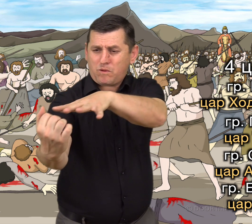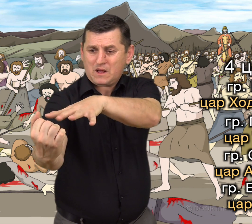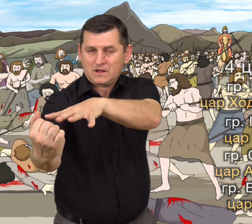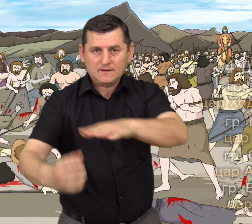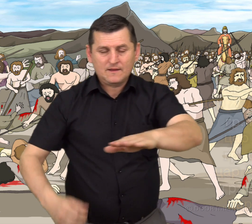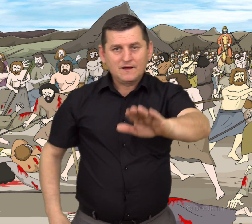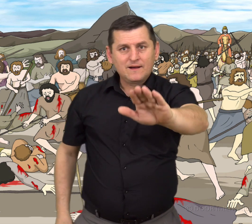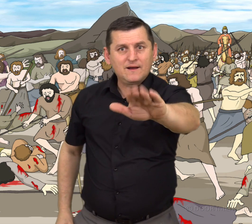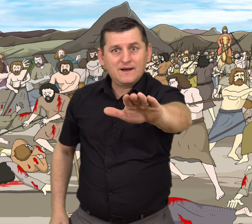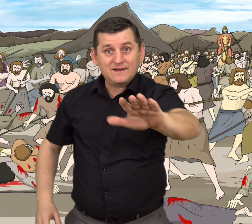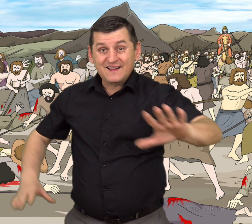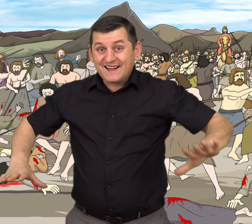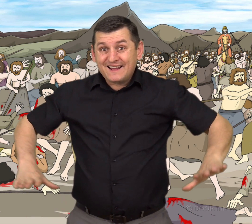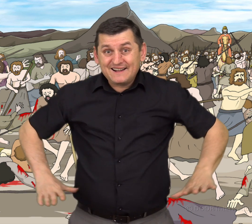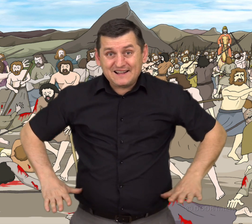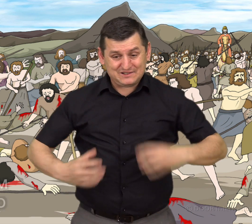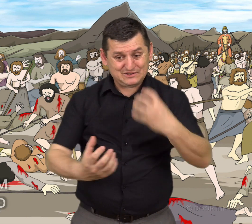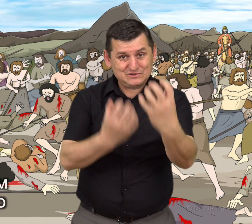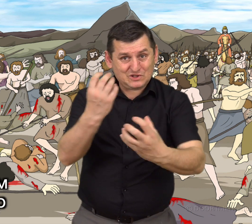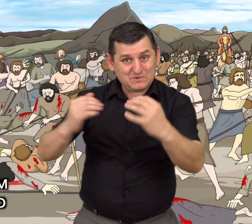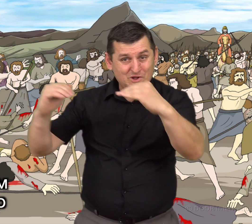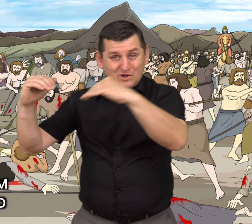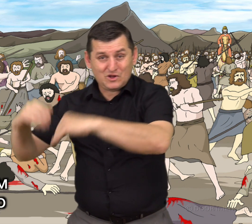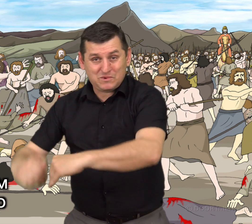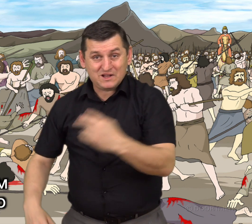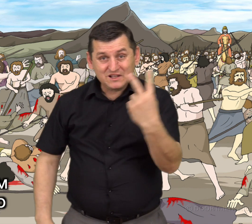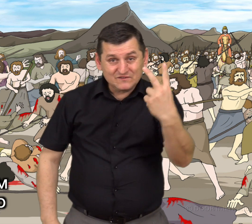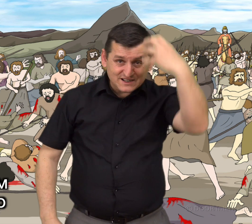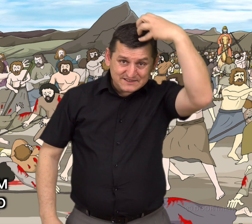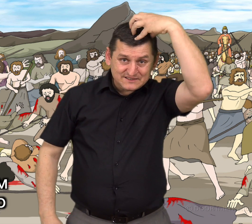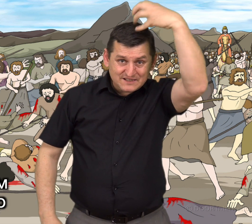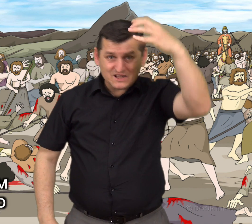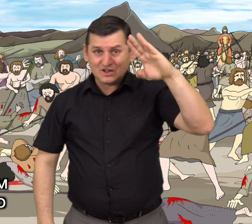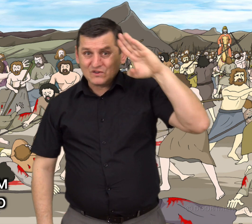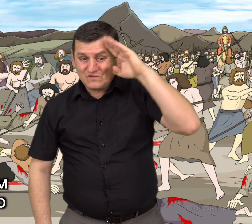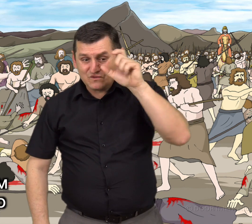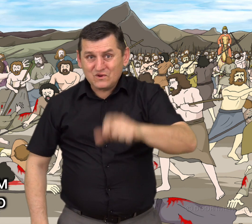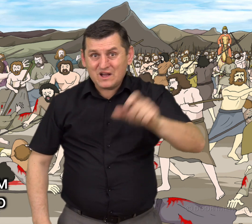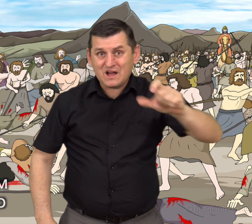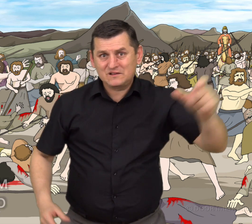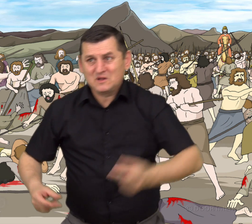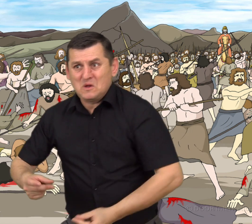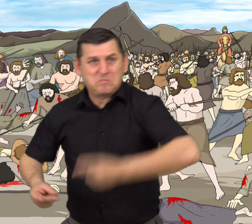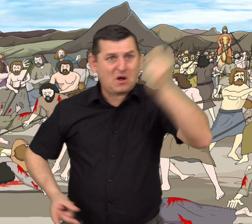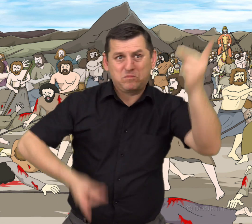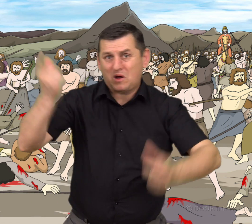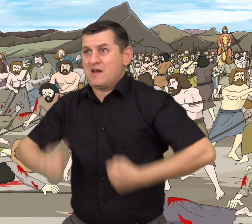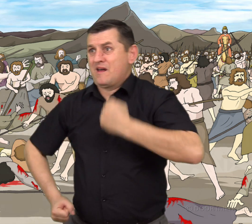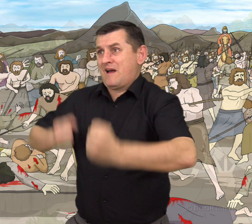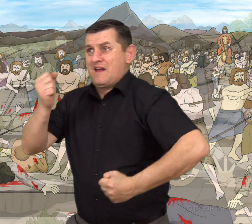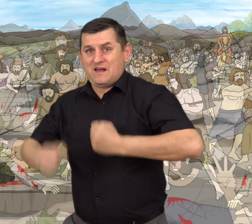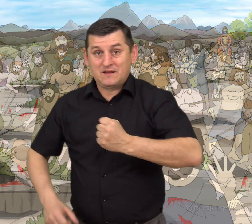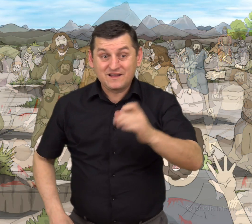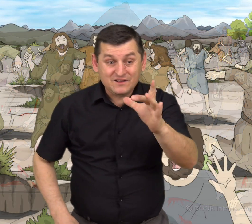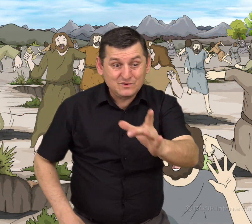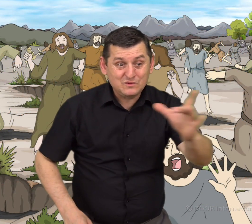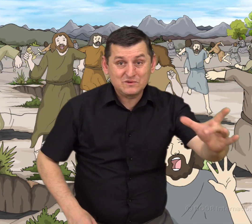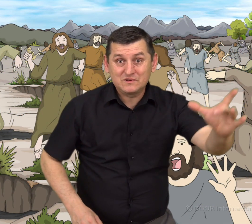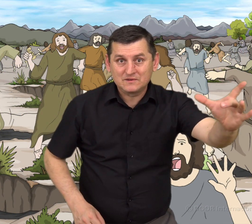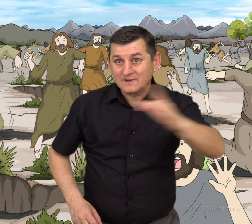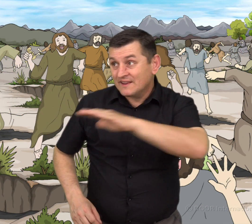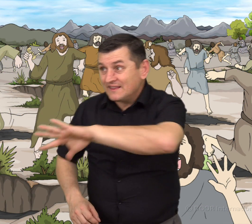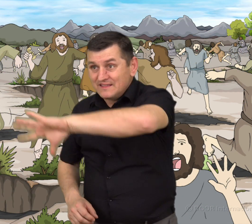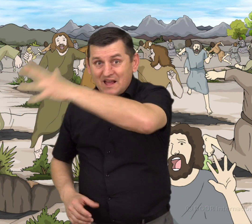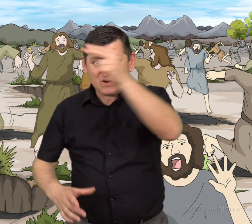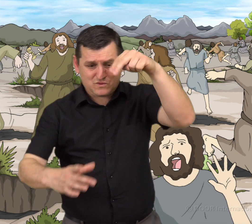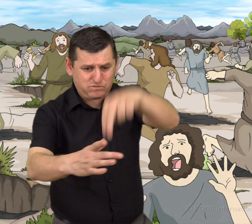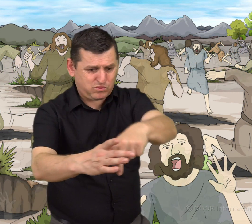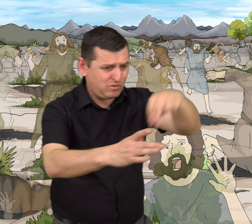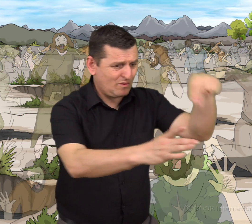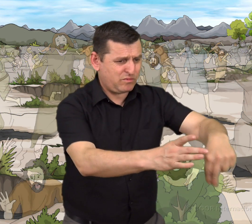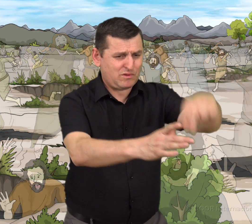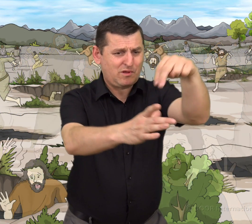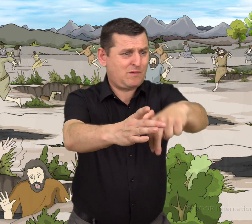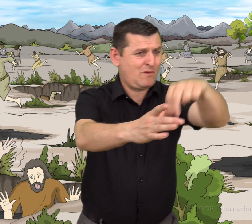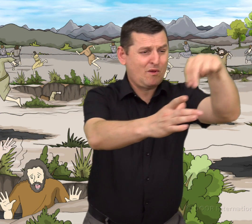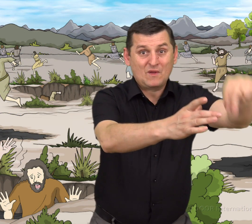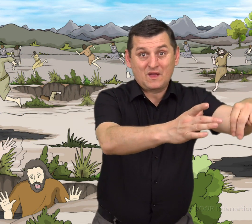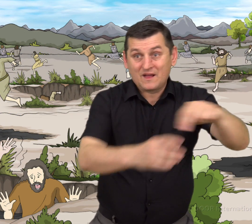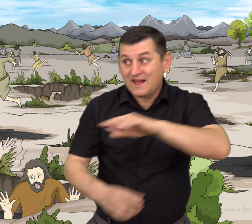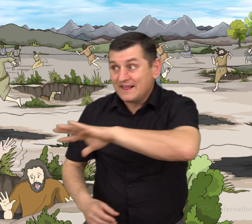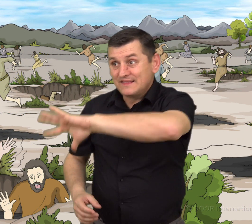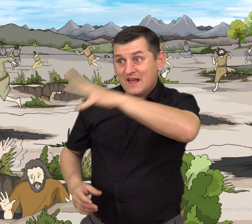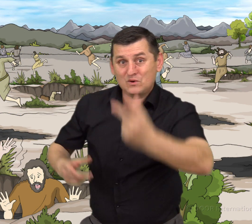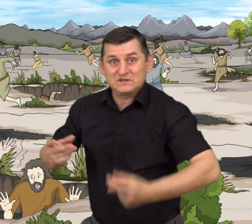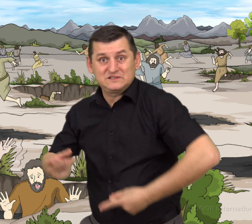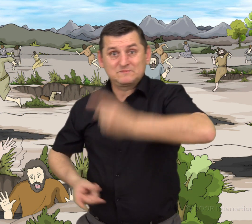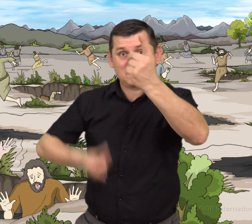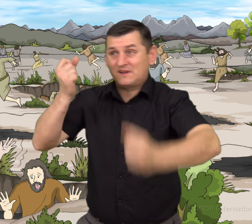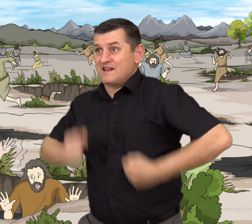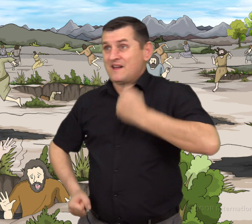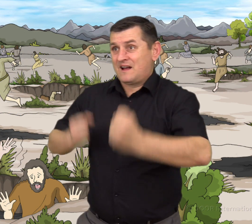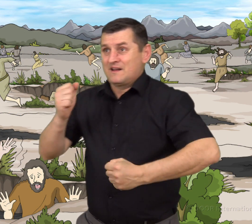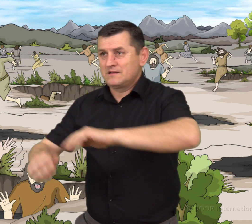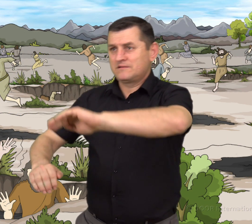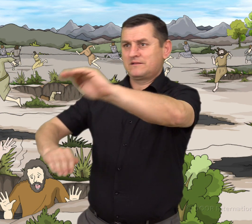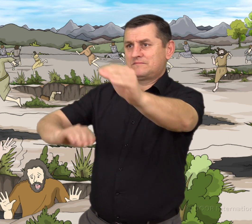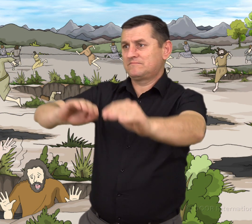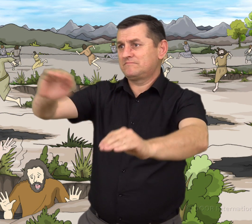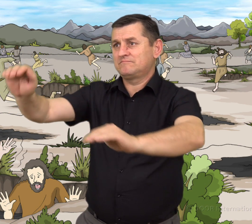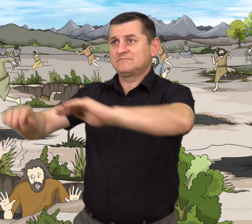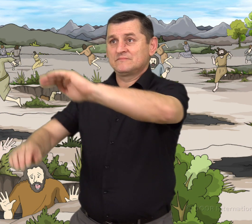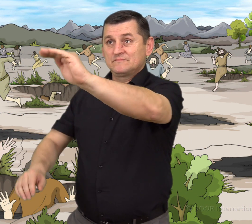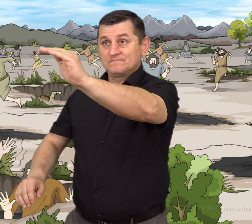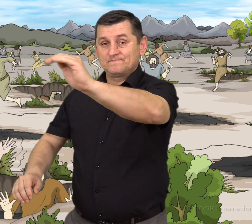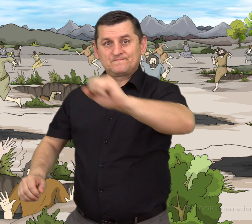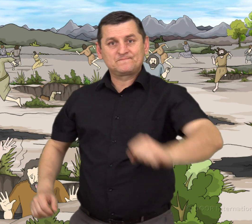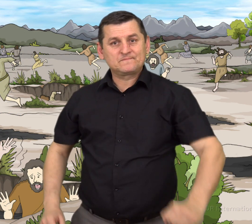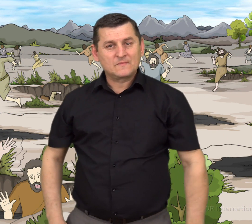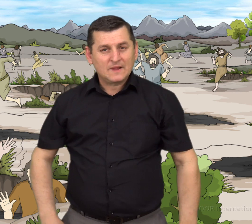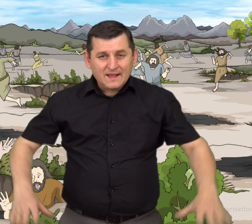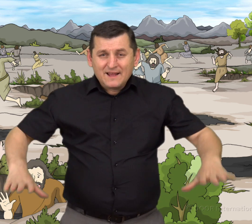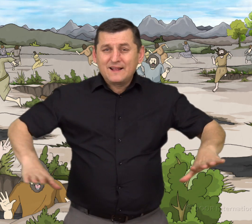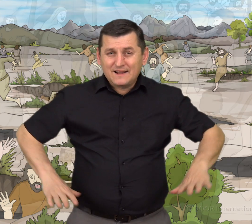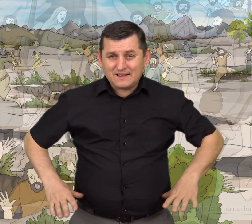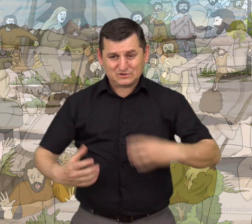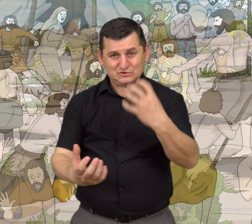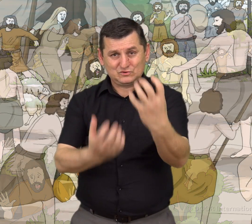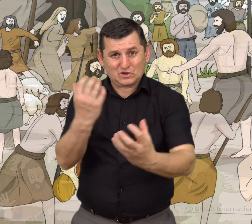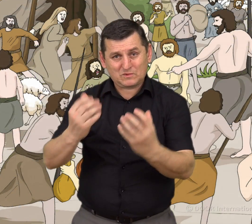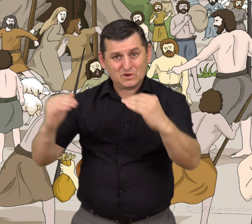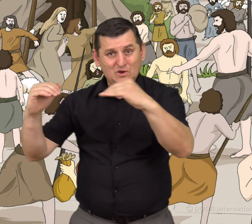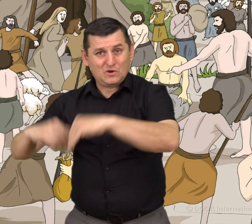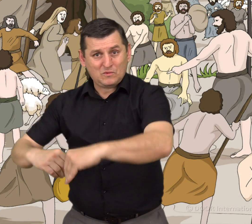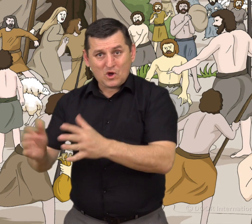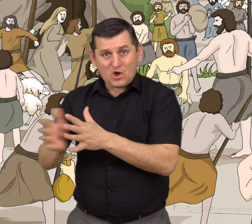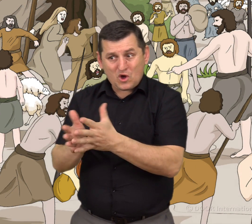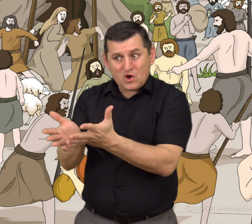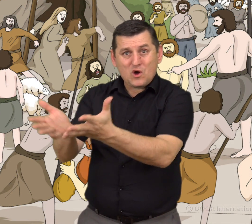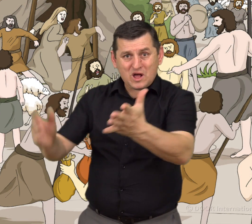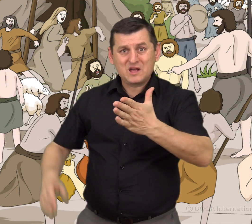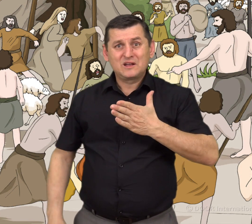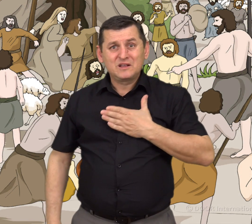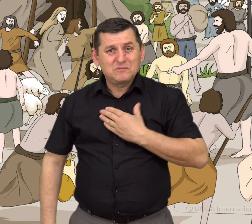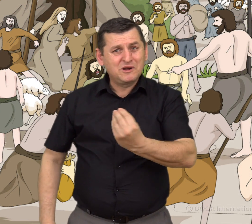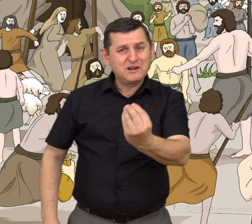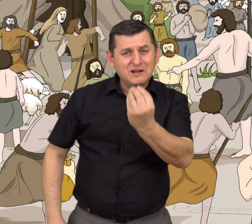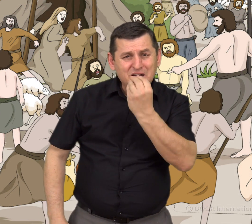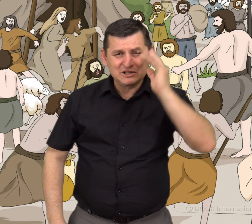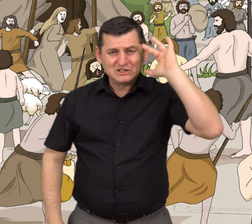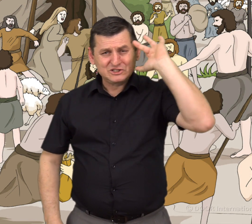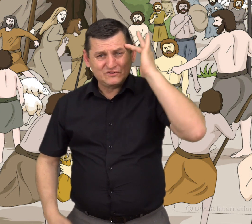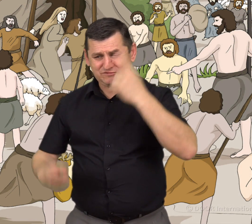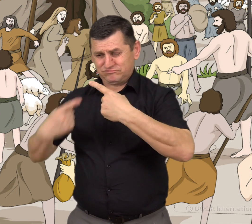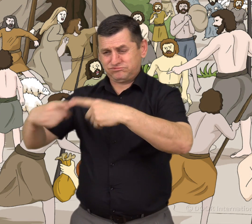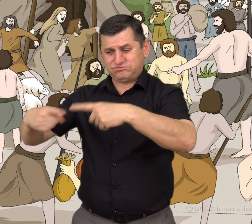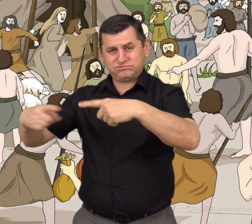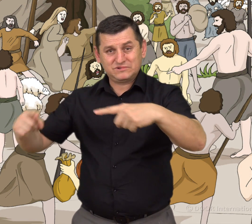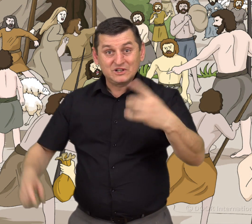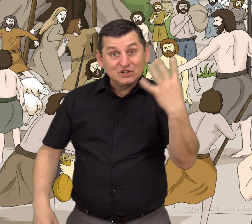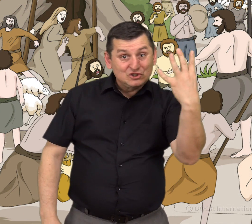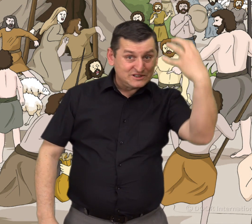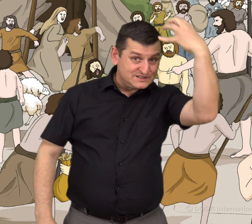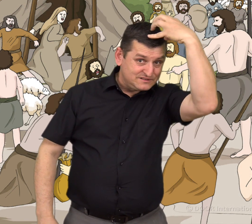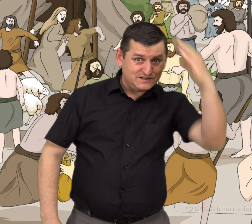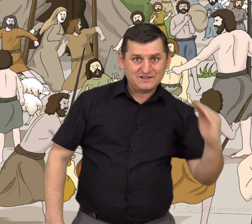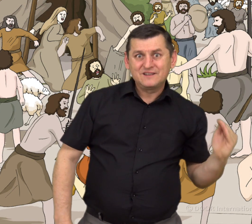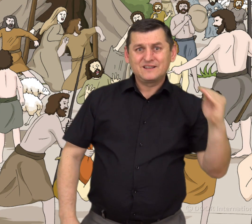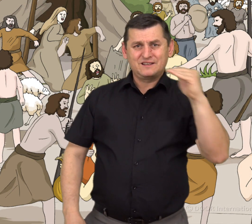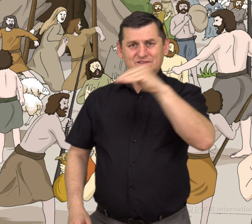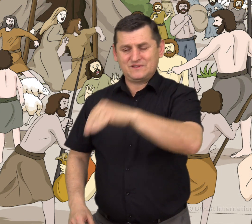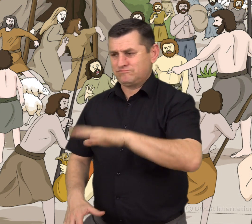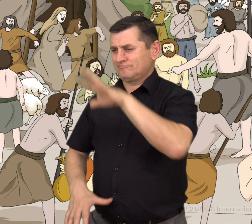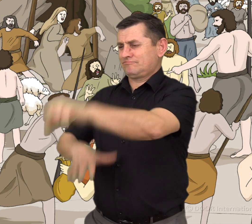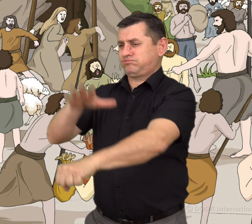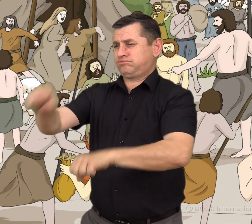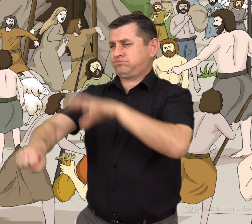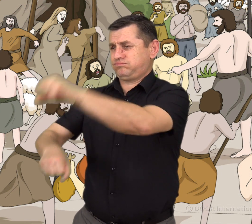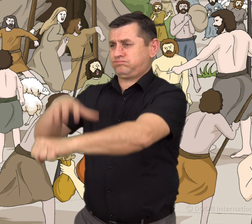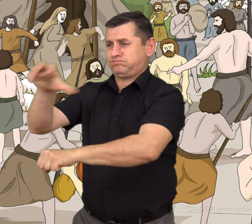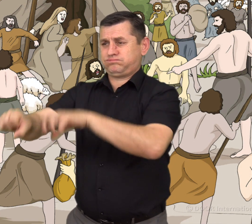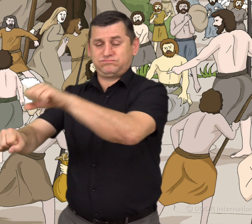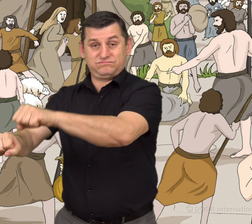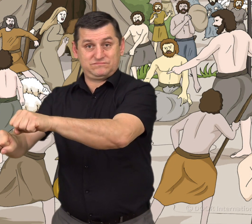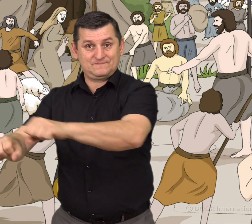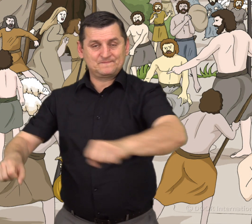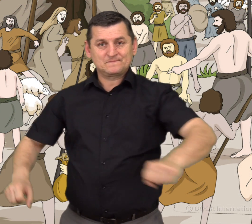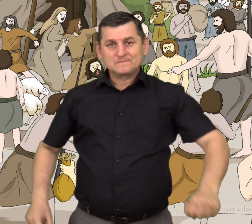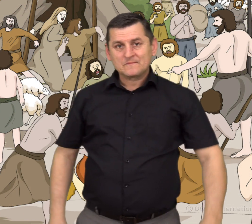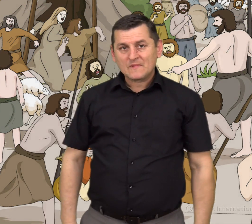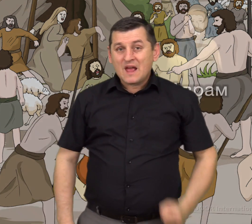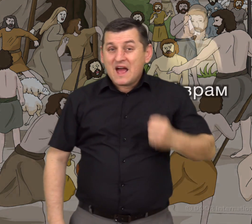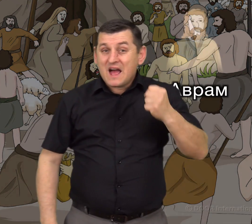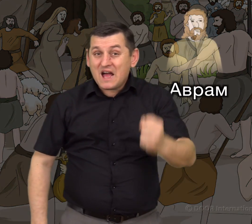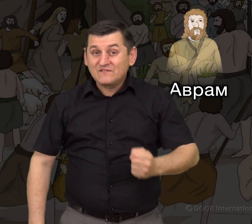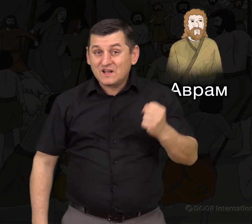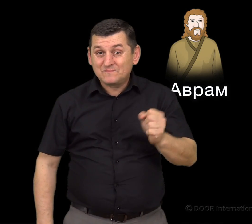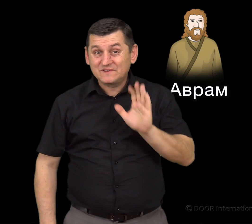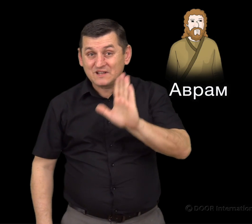Now the Valley of Siddim was full of tar pits, and as the kings of Sodom and Gomorrah fled, some men fell into the pits, but the survivors fled to the hill country. The four kings seized all the goods of Sodom and Gomorrah and all their food, and they went on their way.